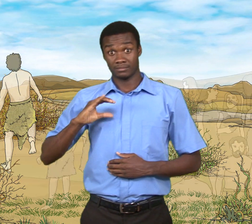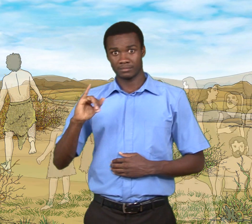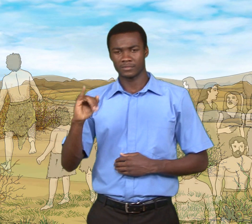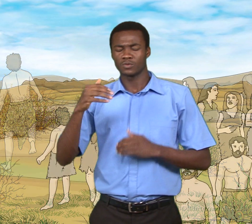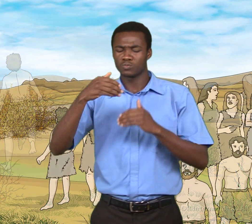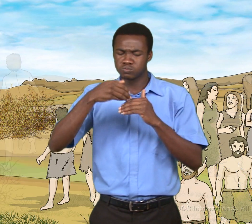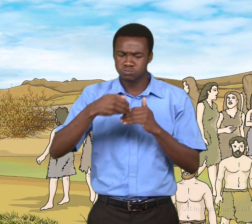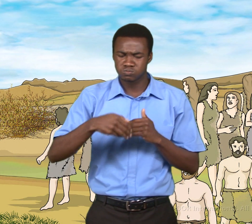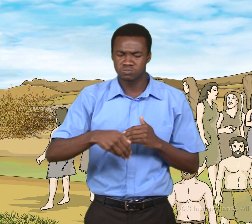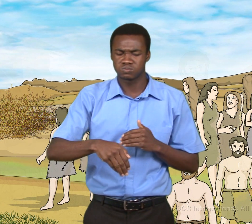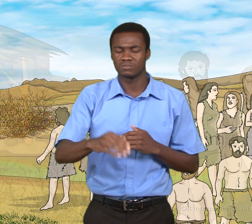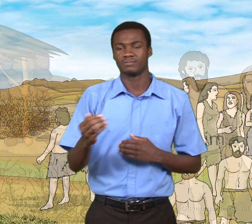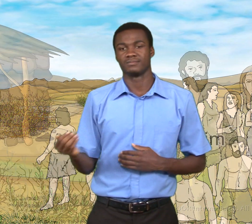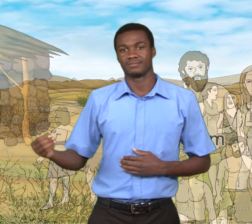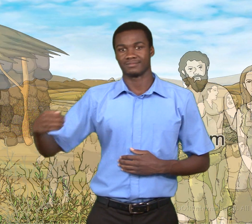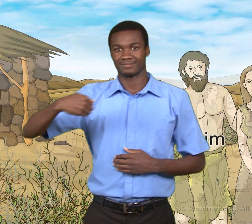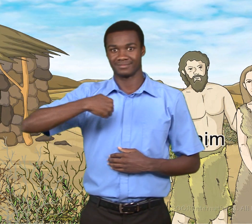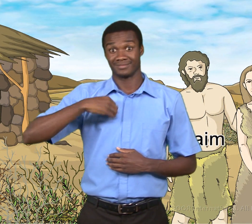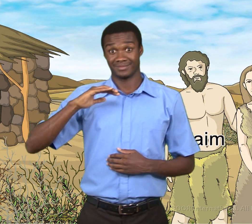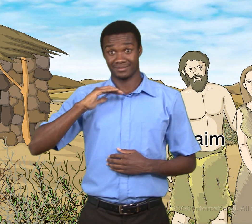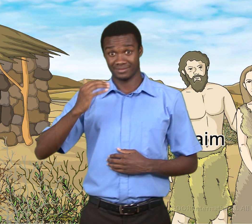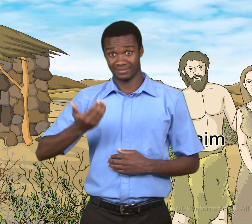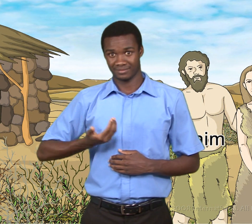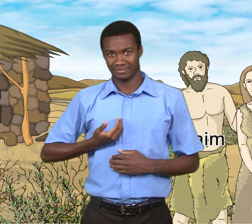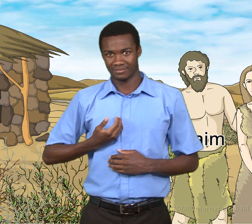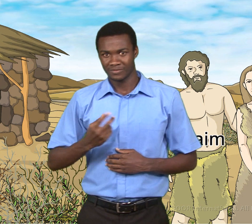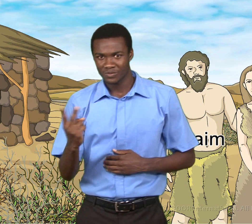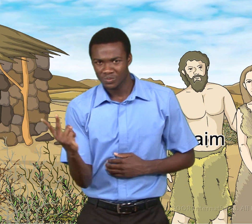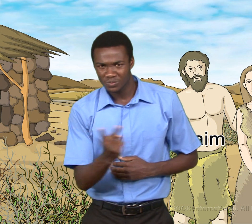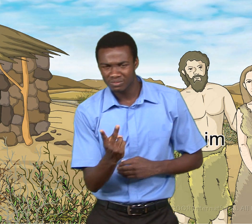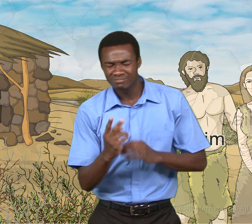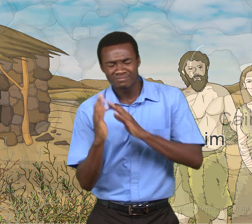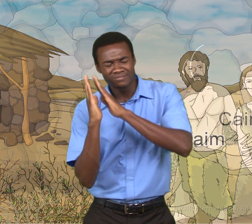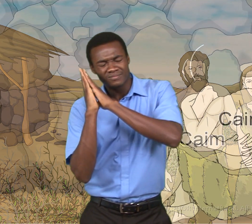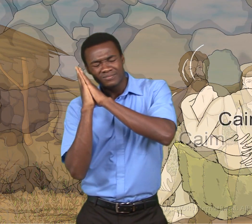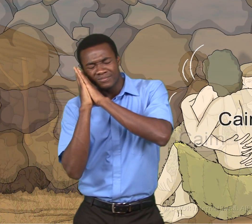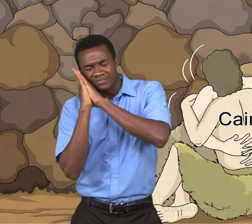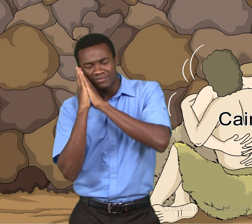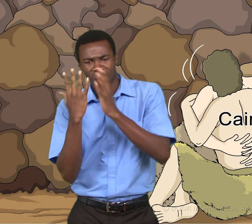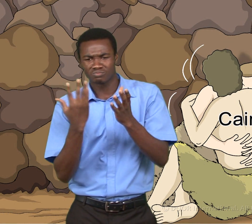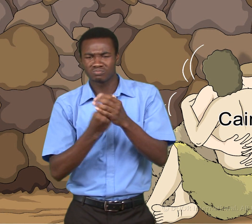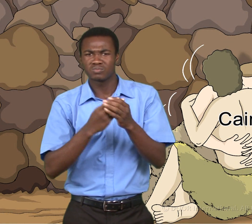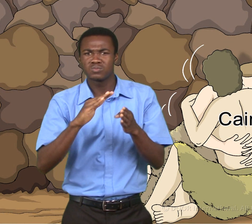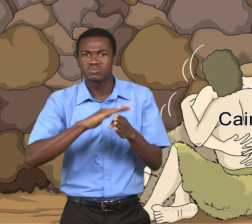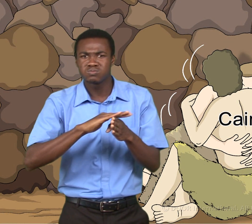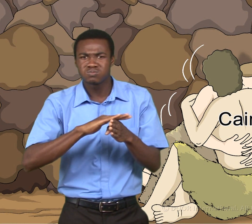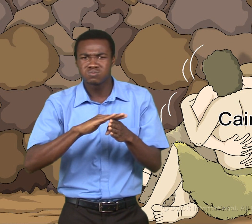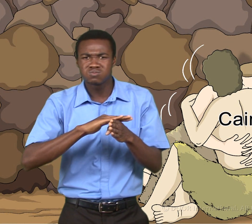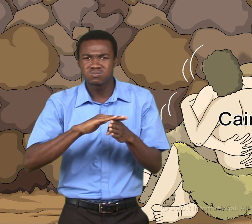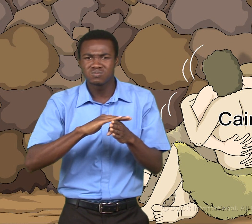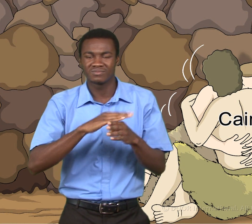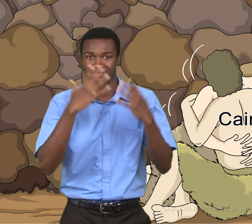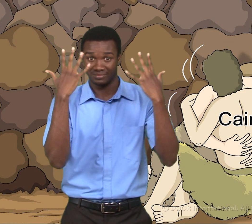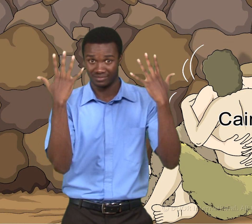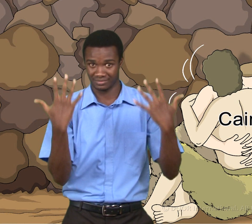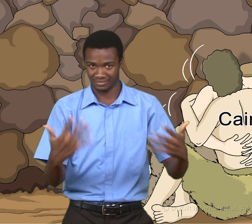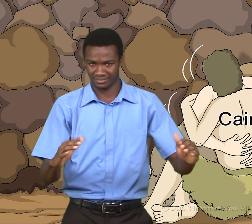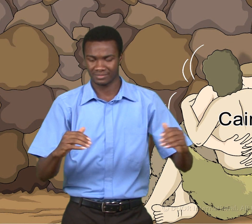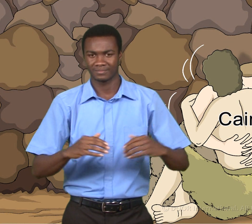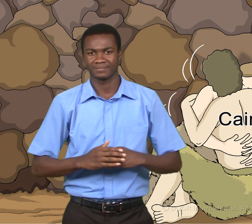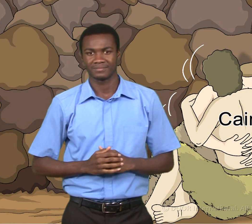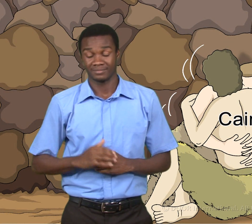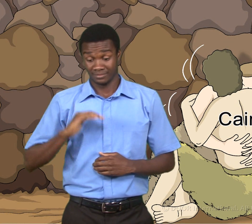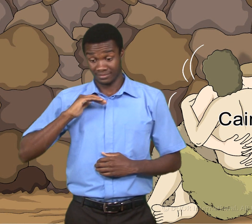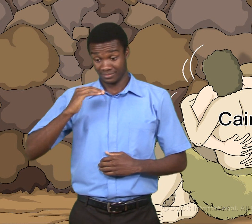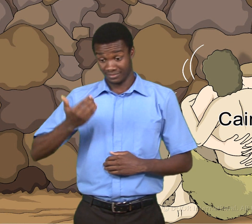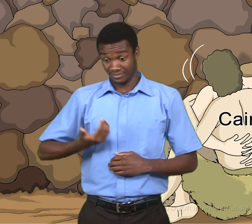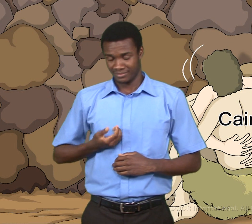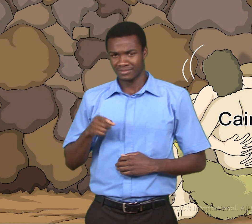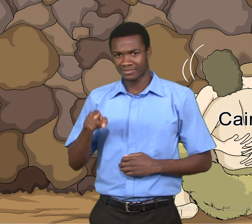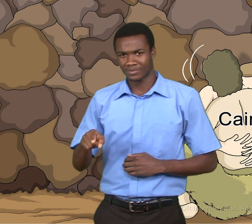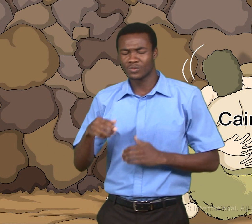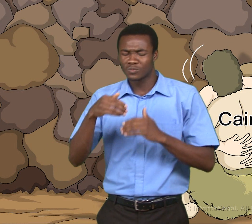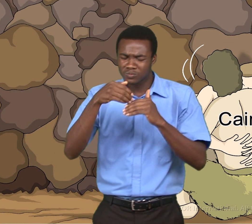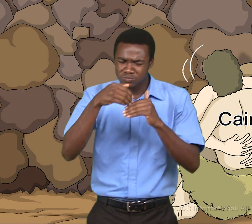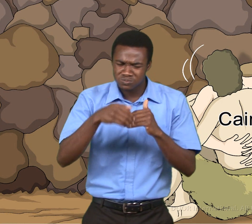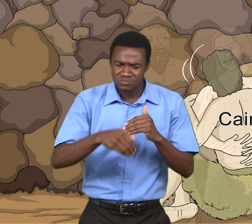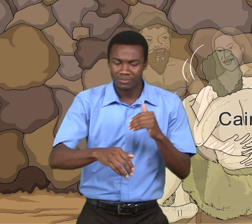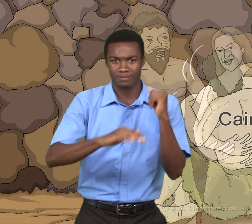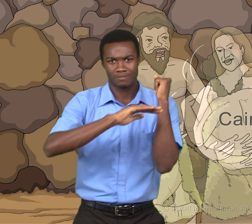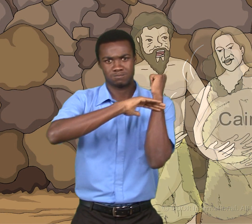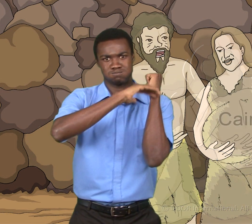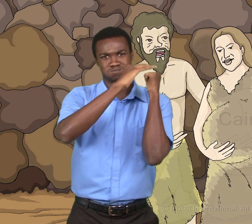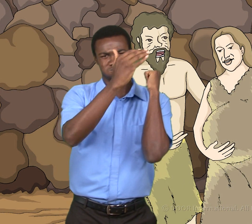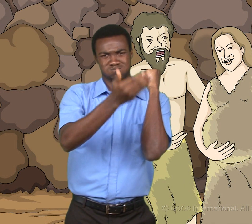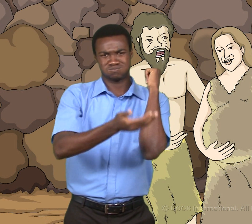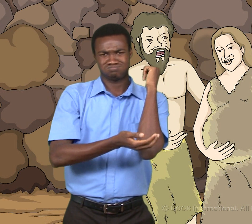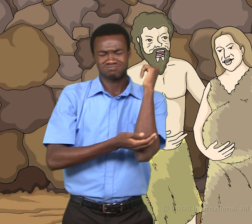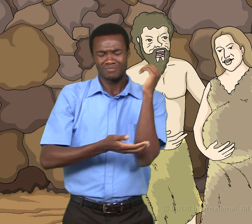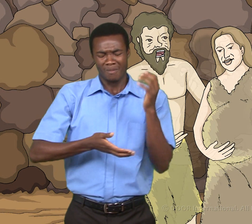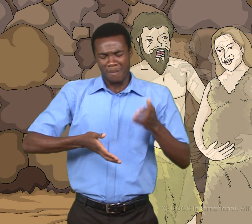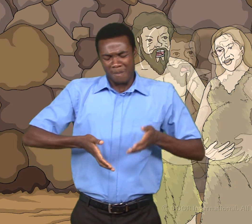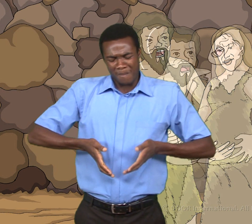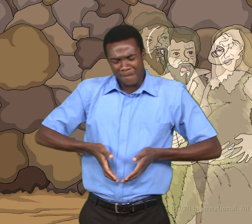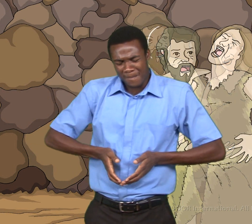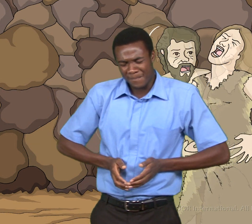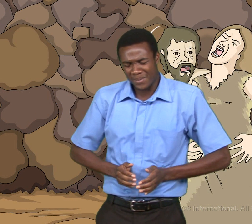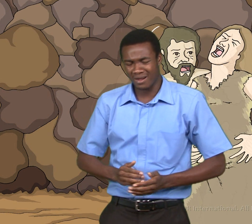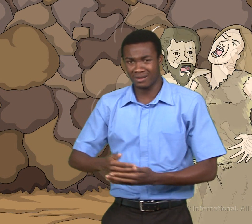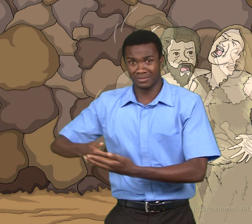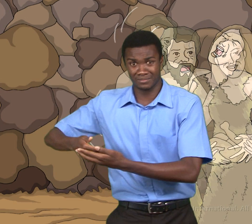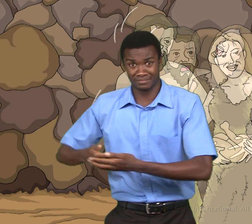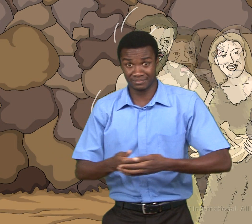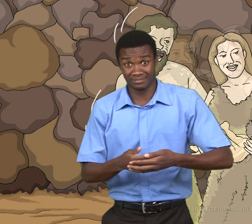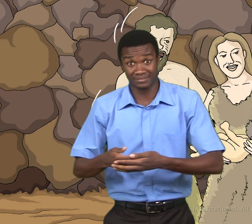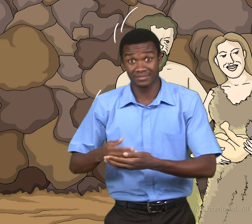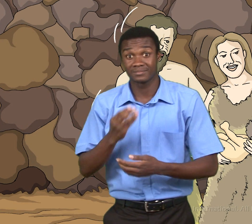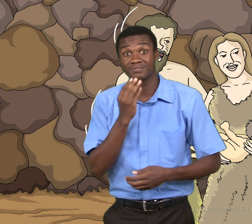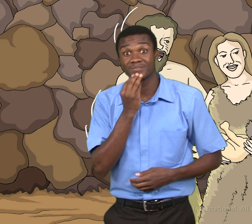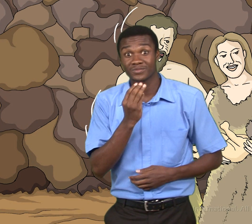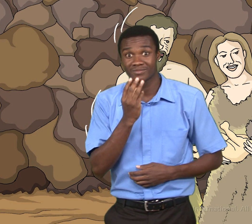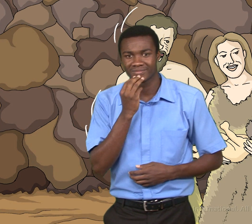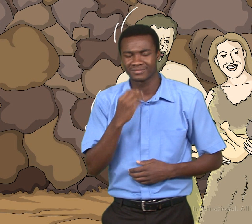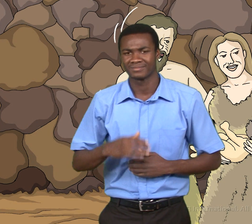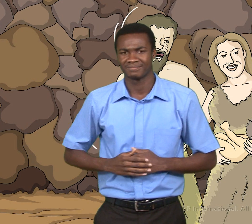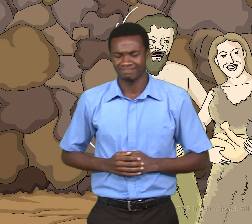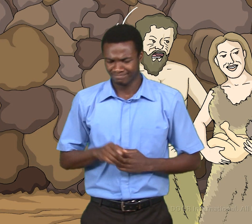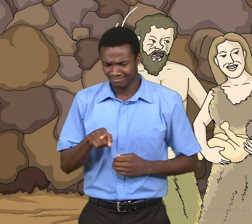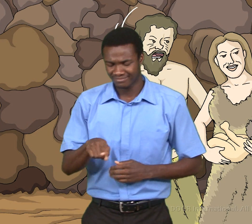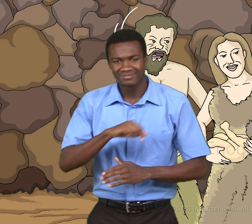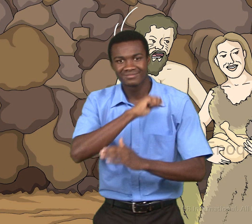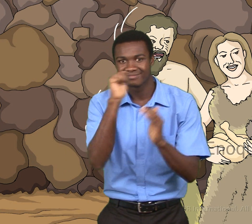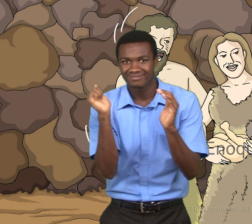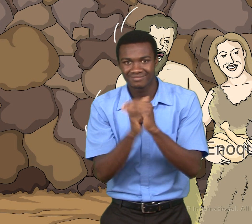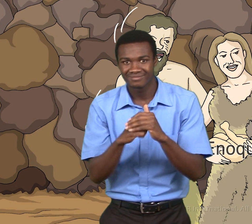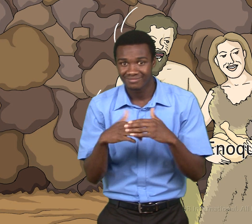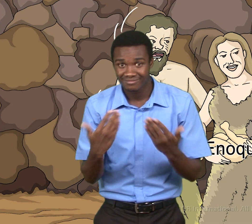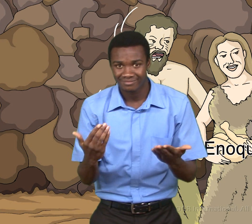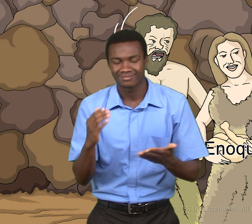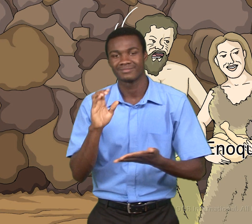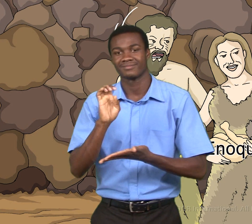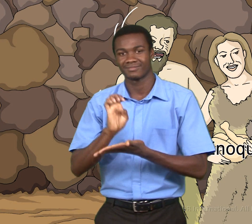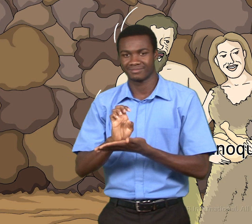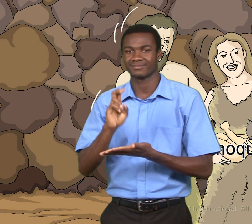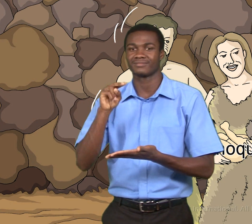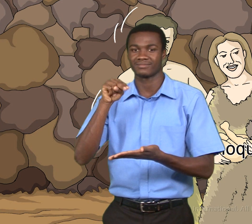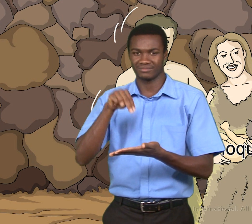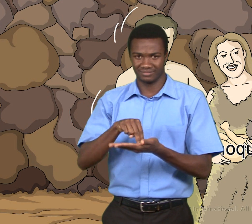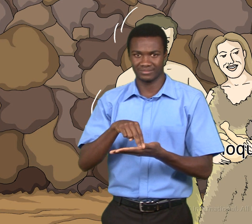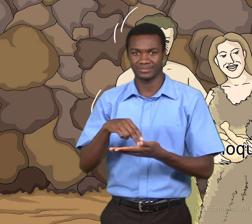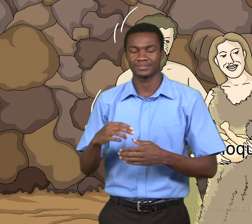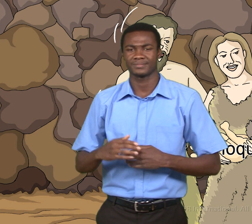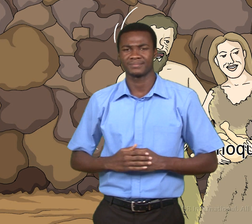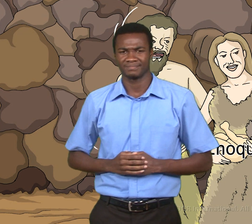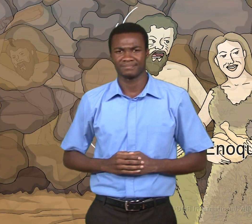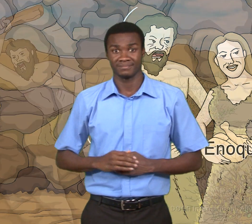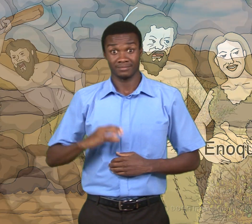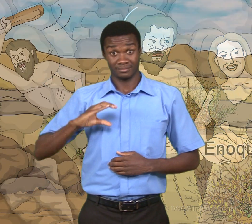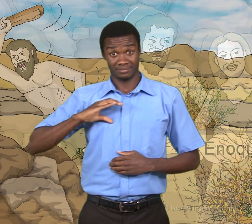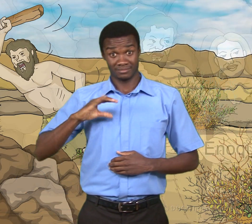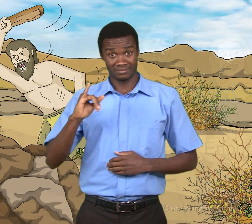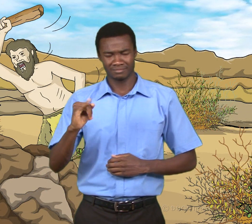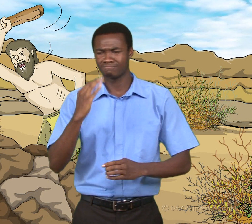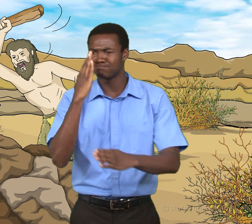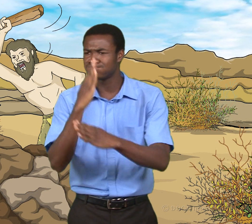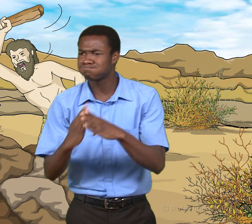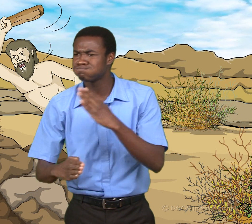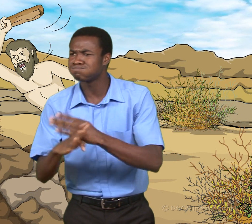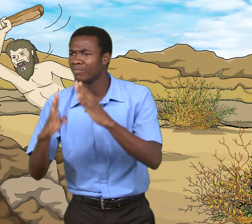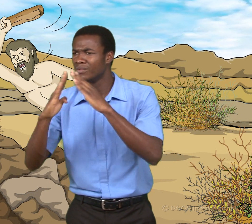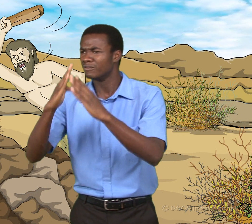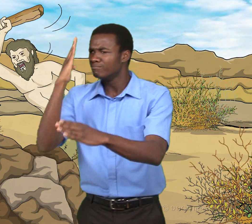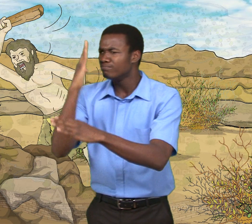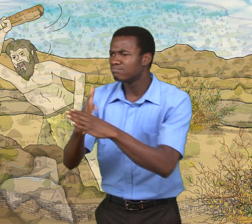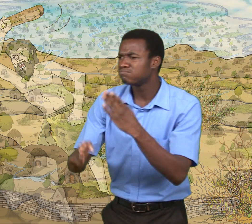And Cain had relations with his wife, and she conceived and gave birth to Enoch.